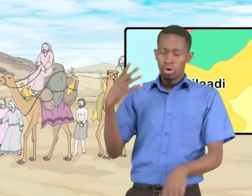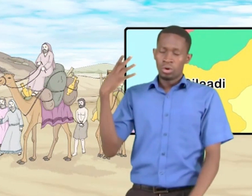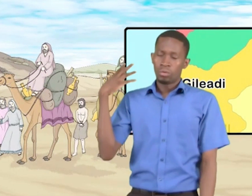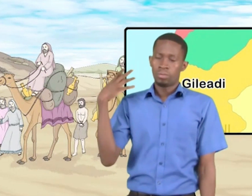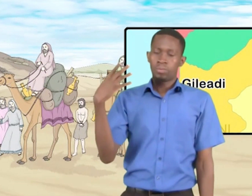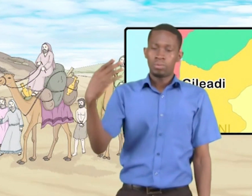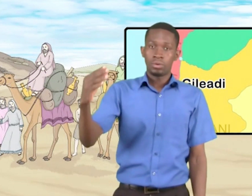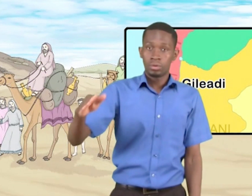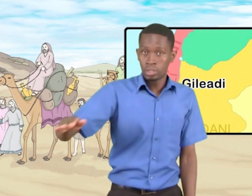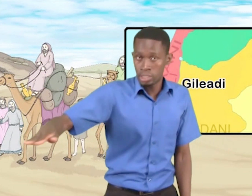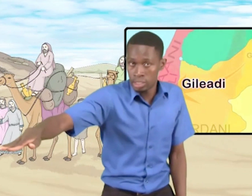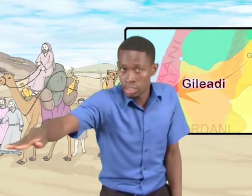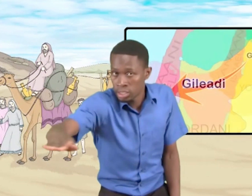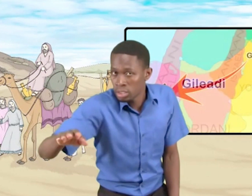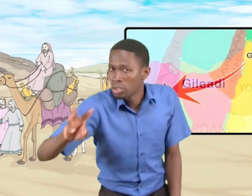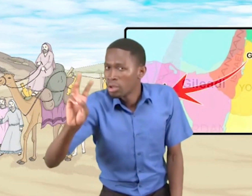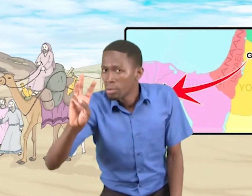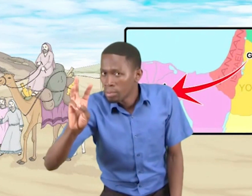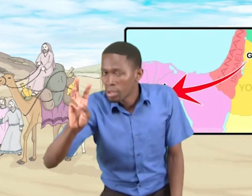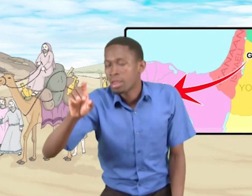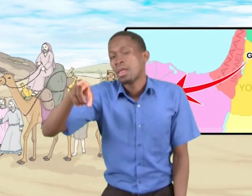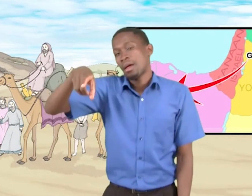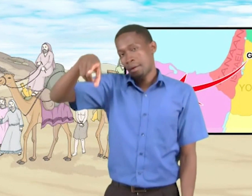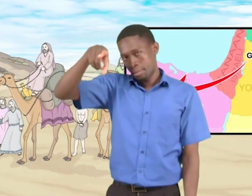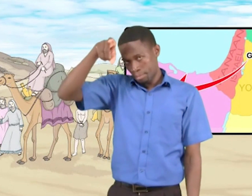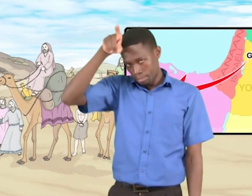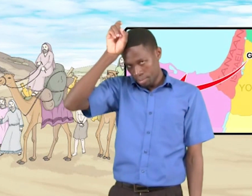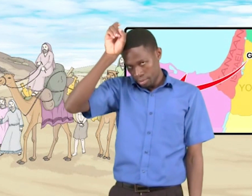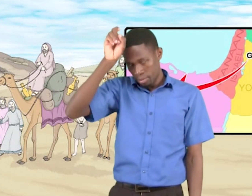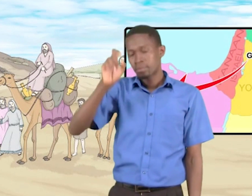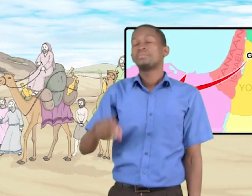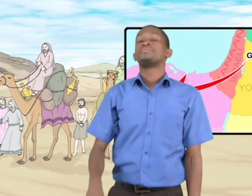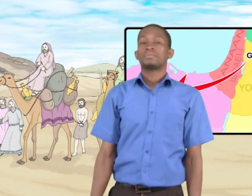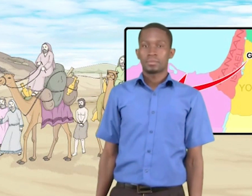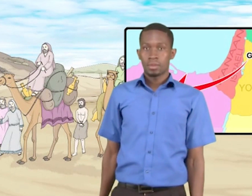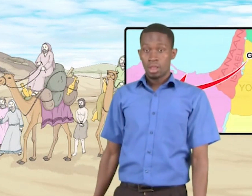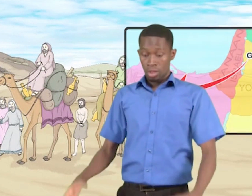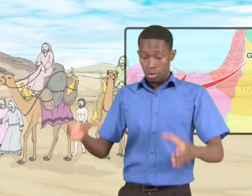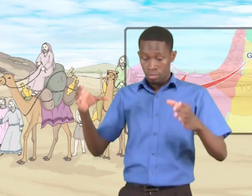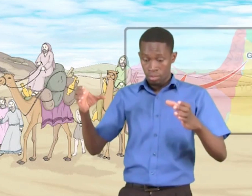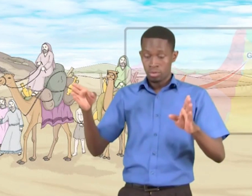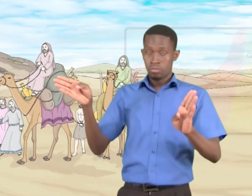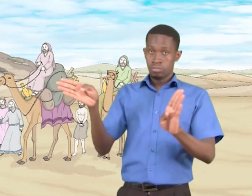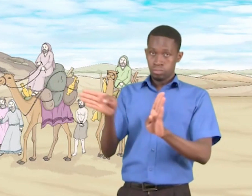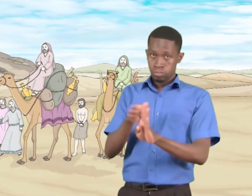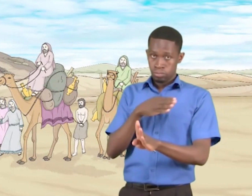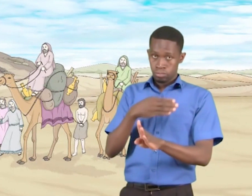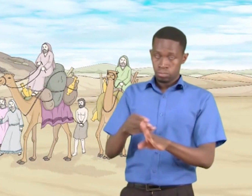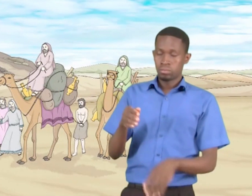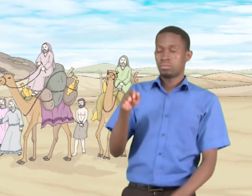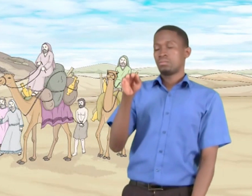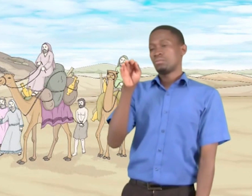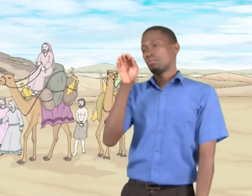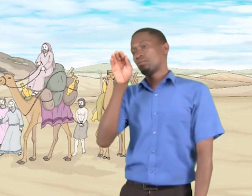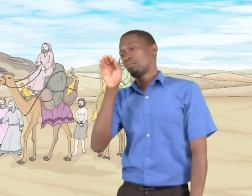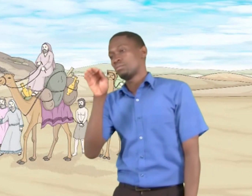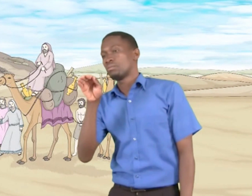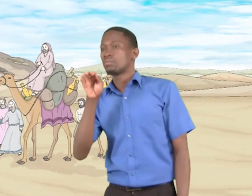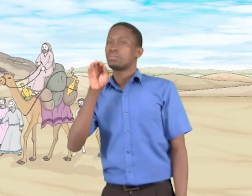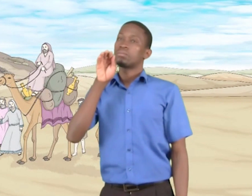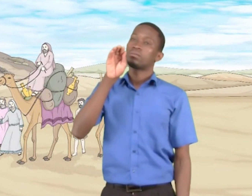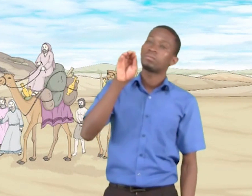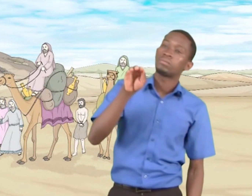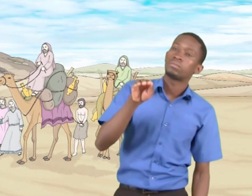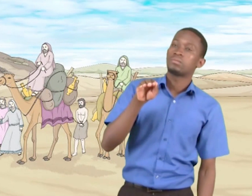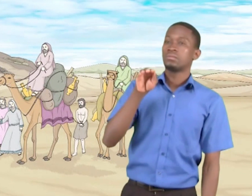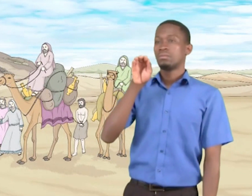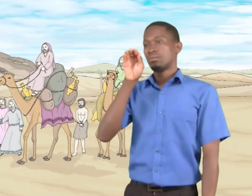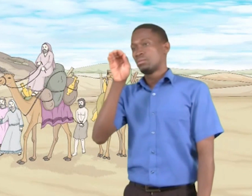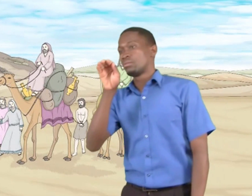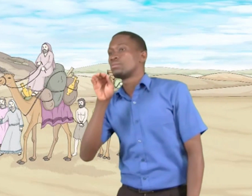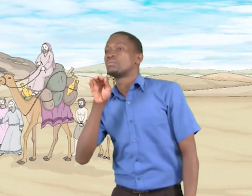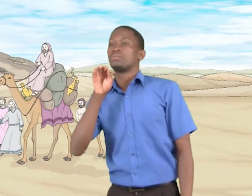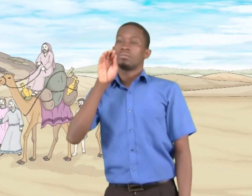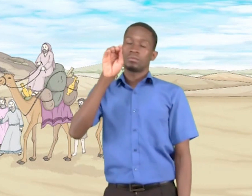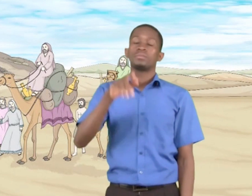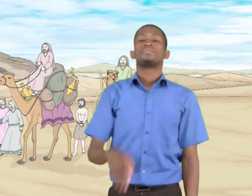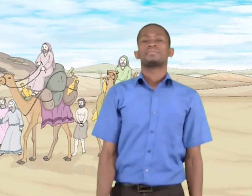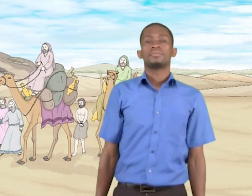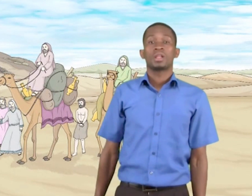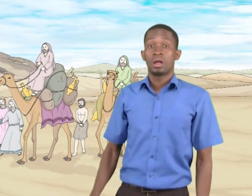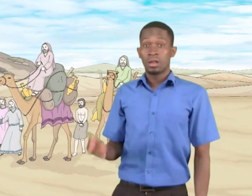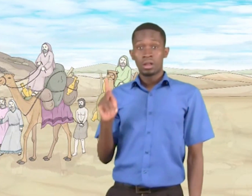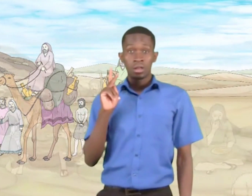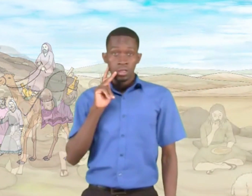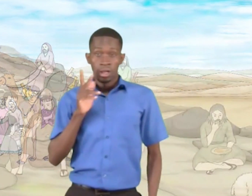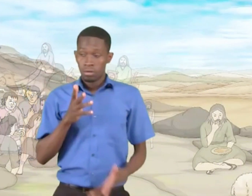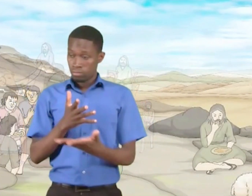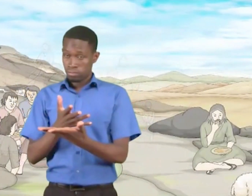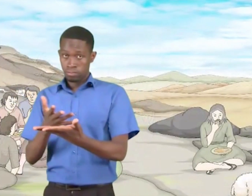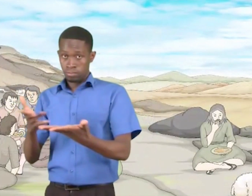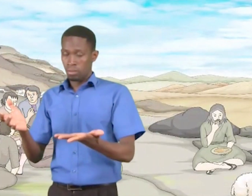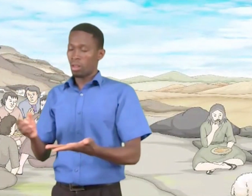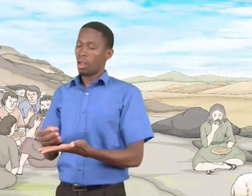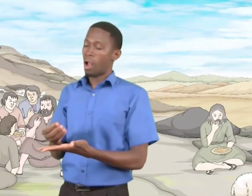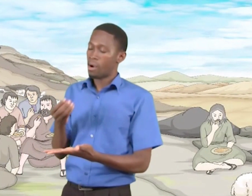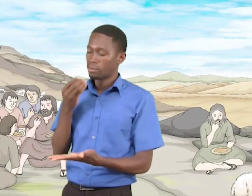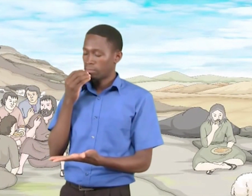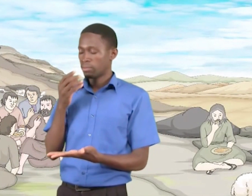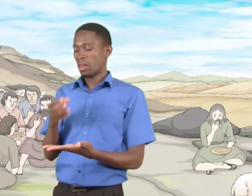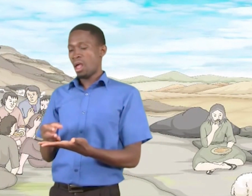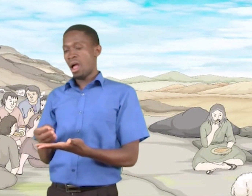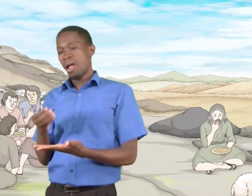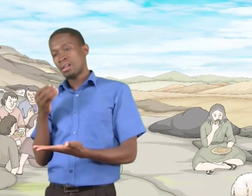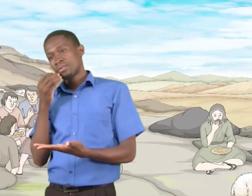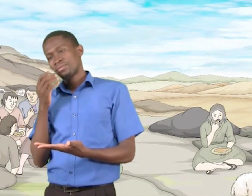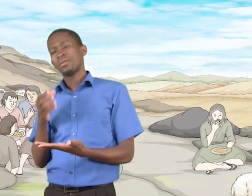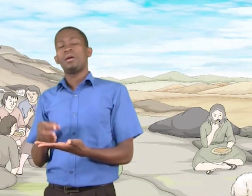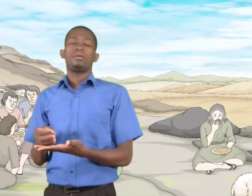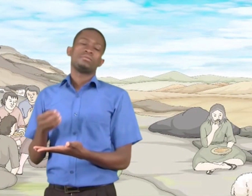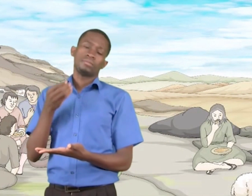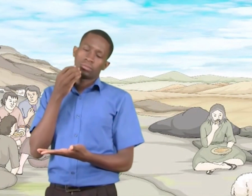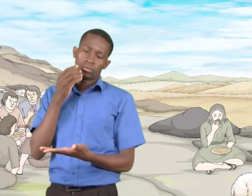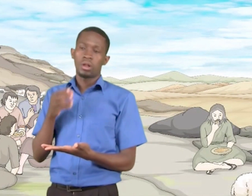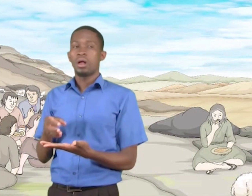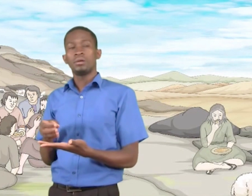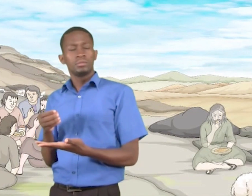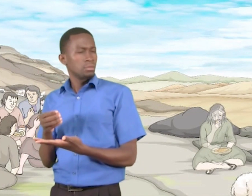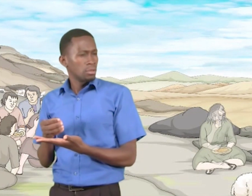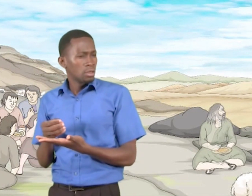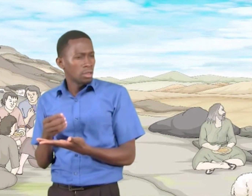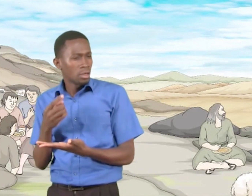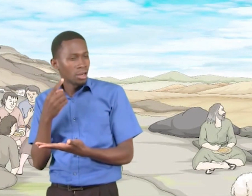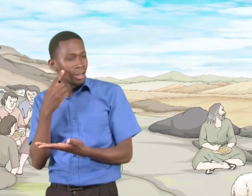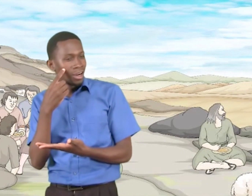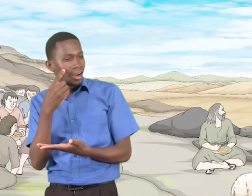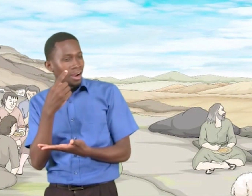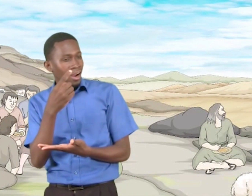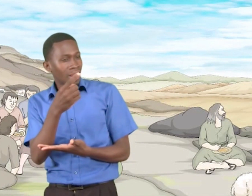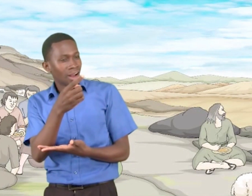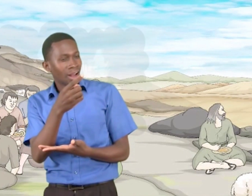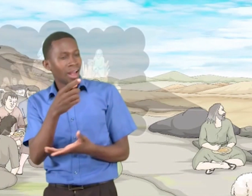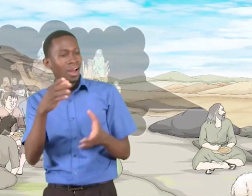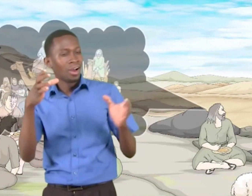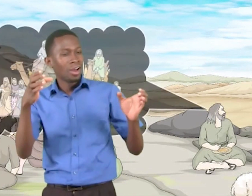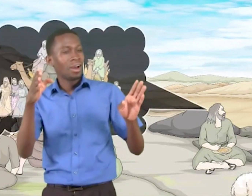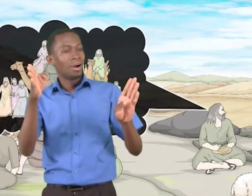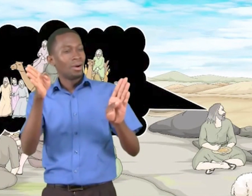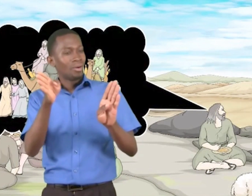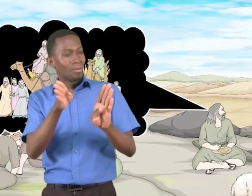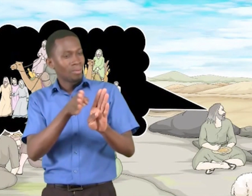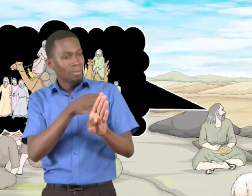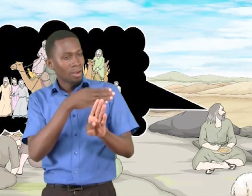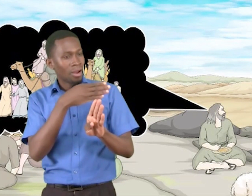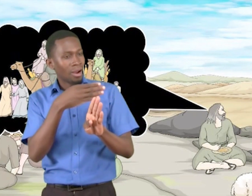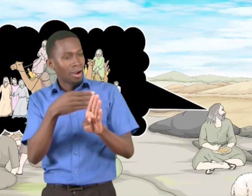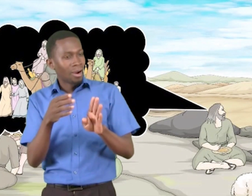Their camels were carrying spices, balm, and myrrh on their way down to Egypt.